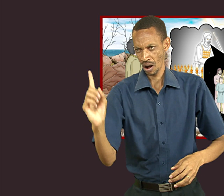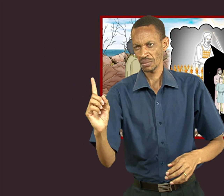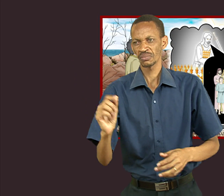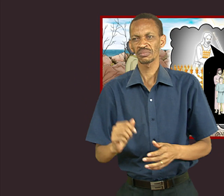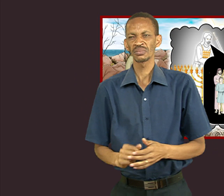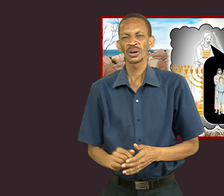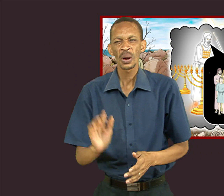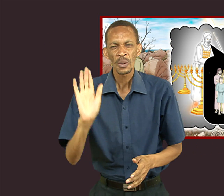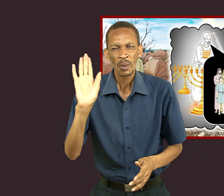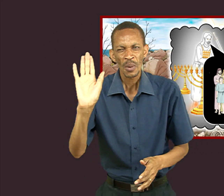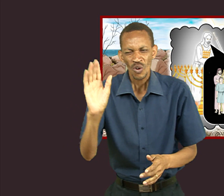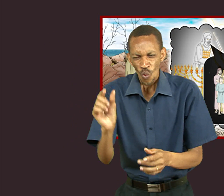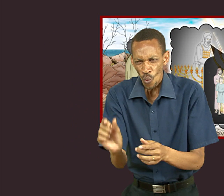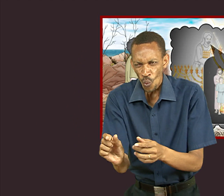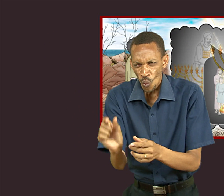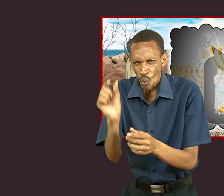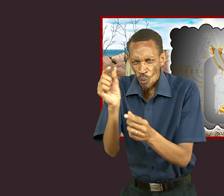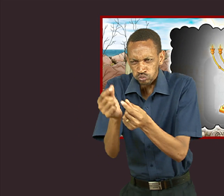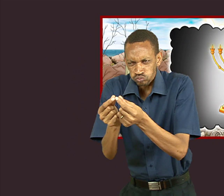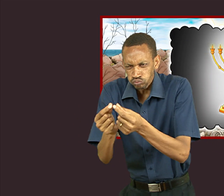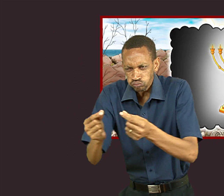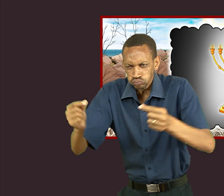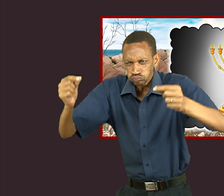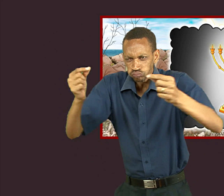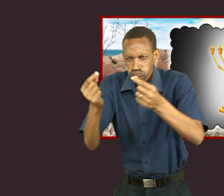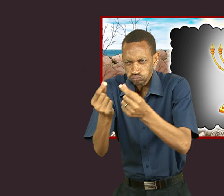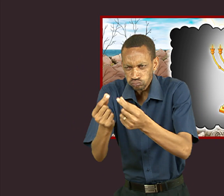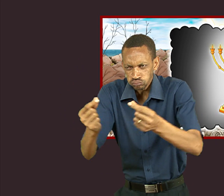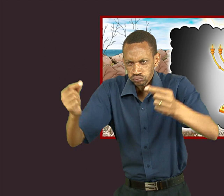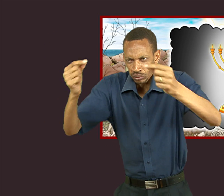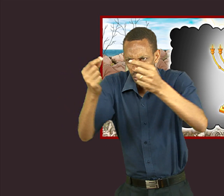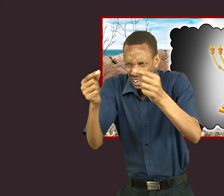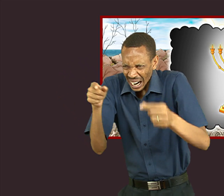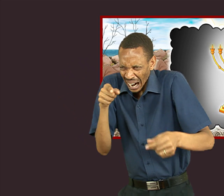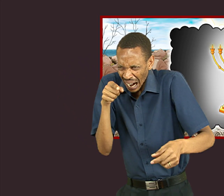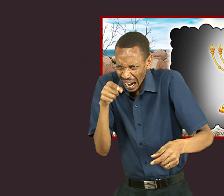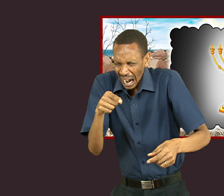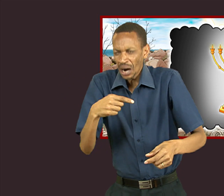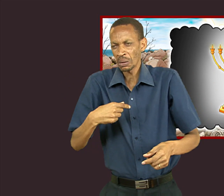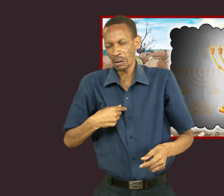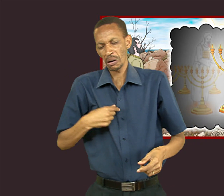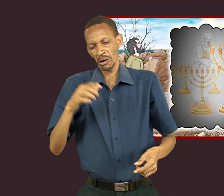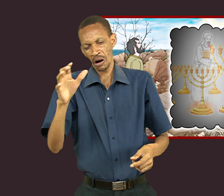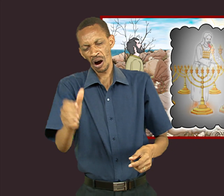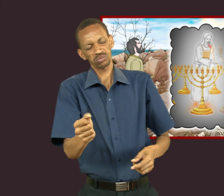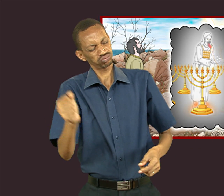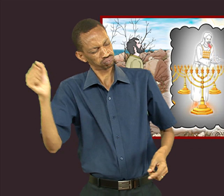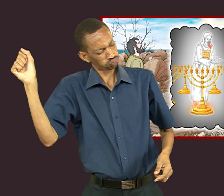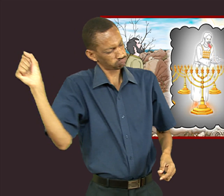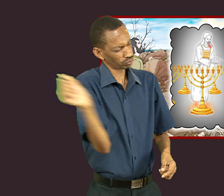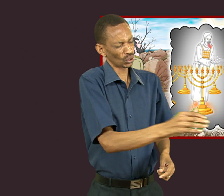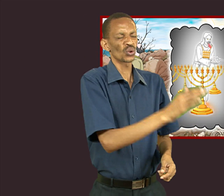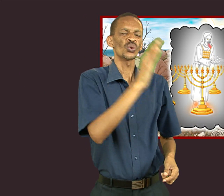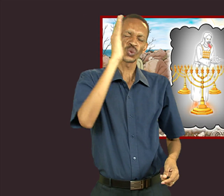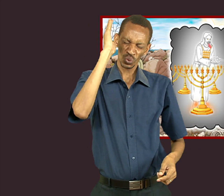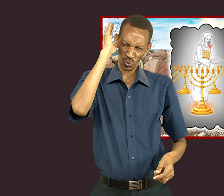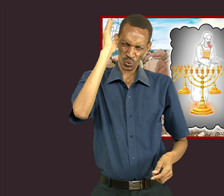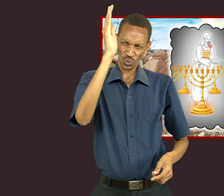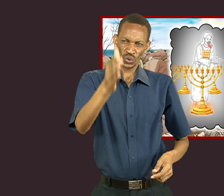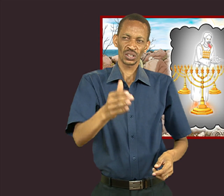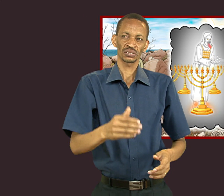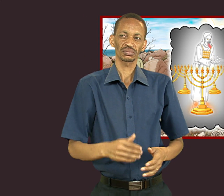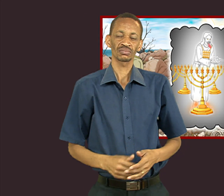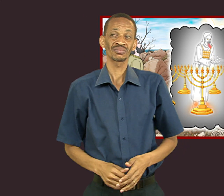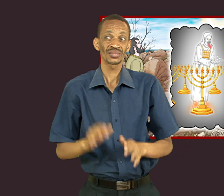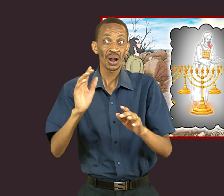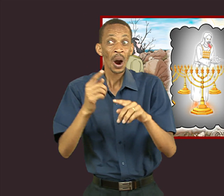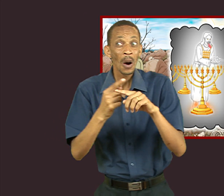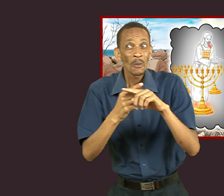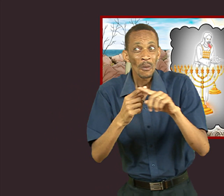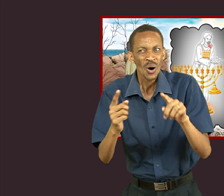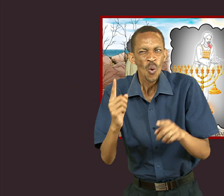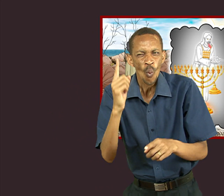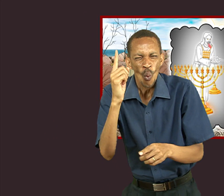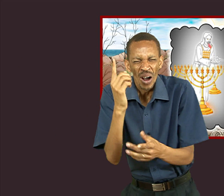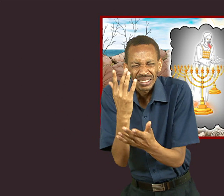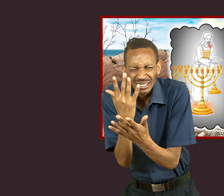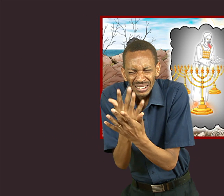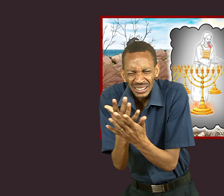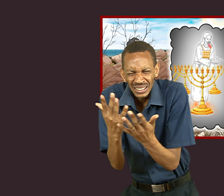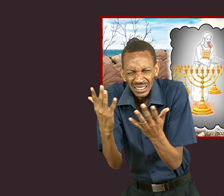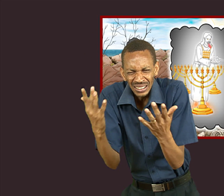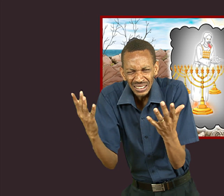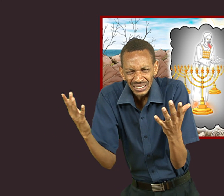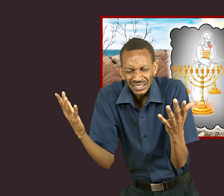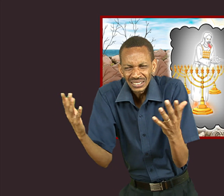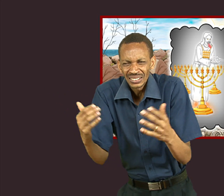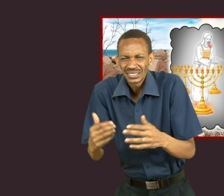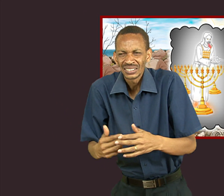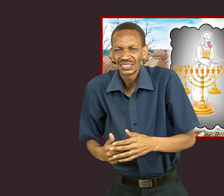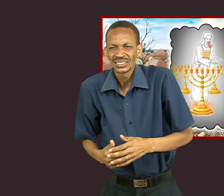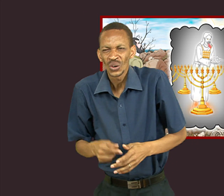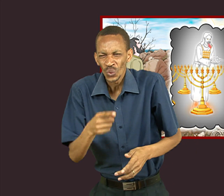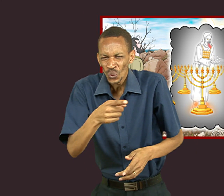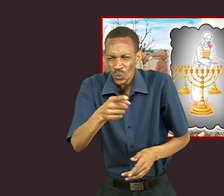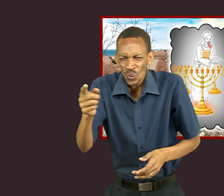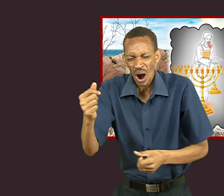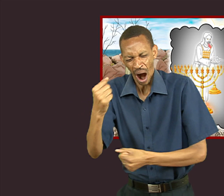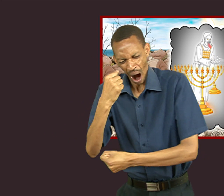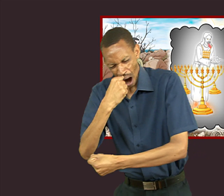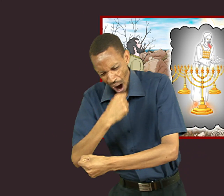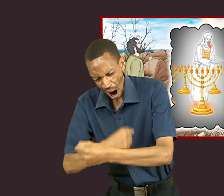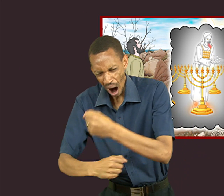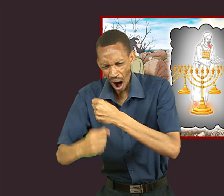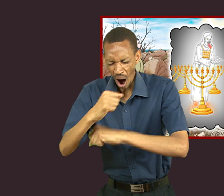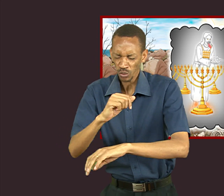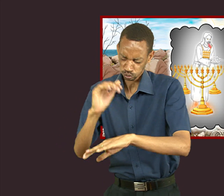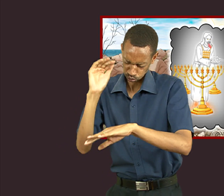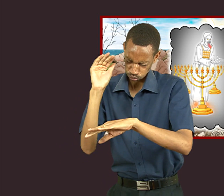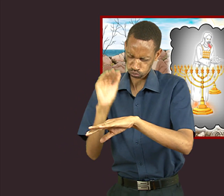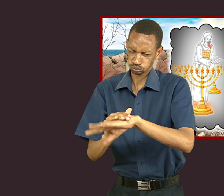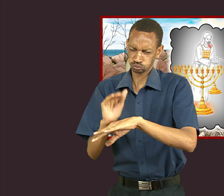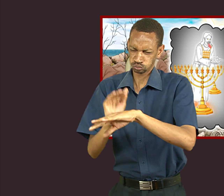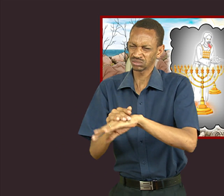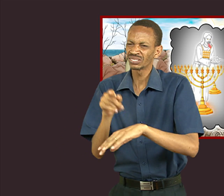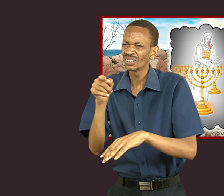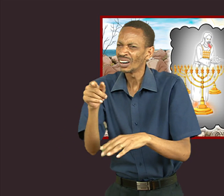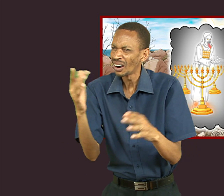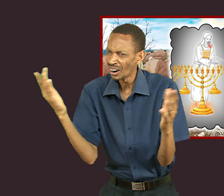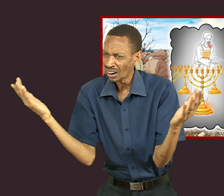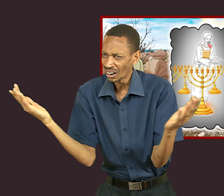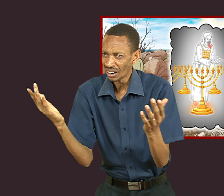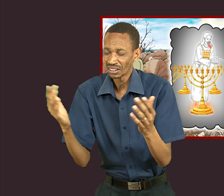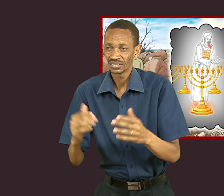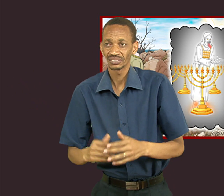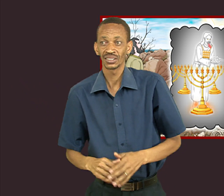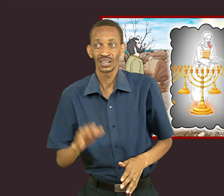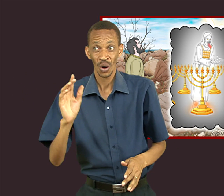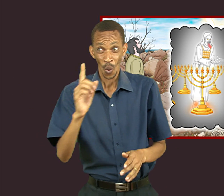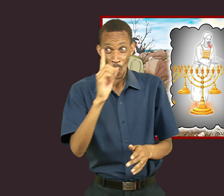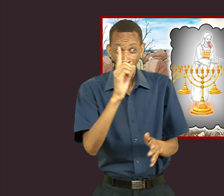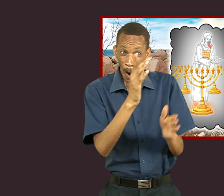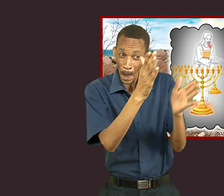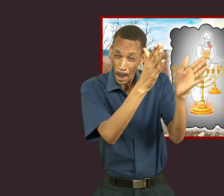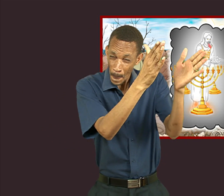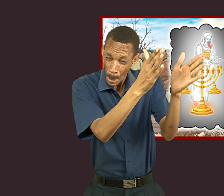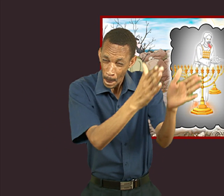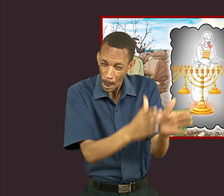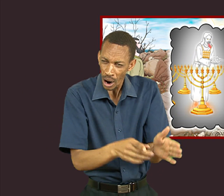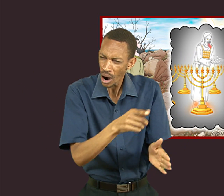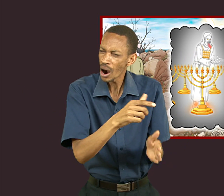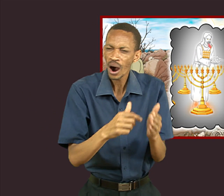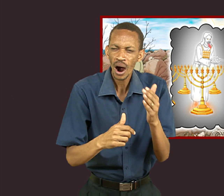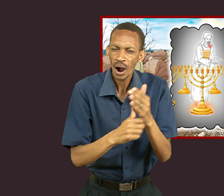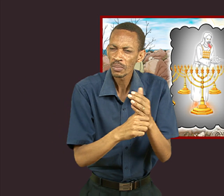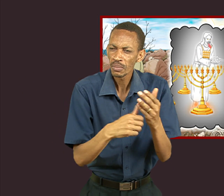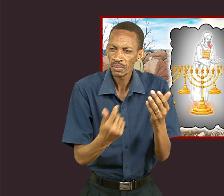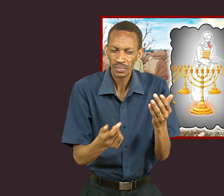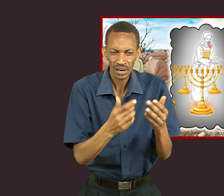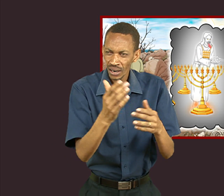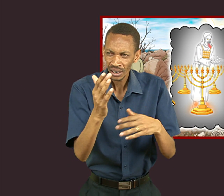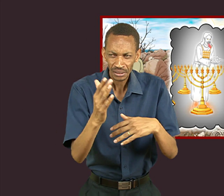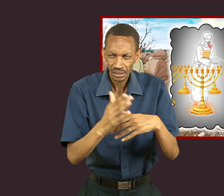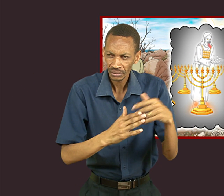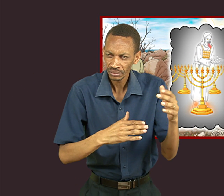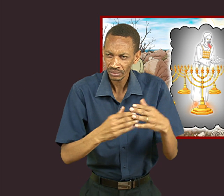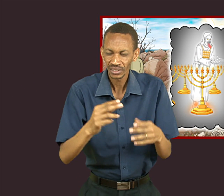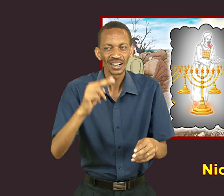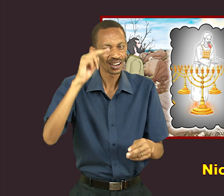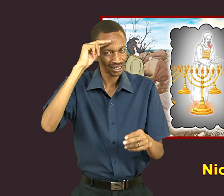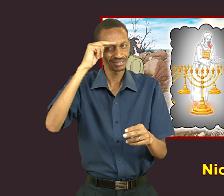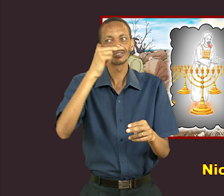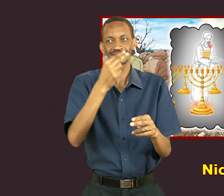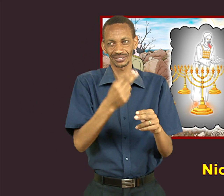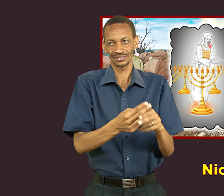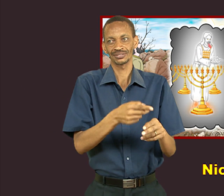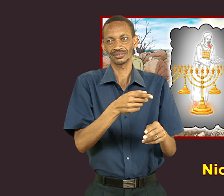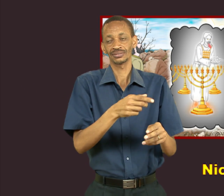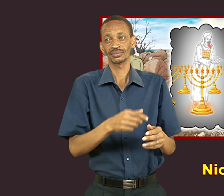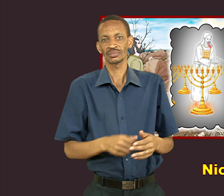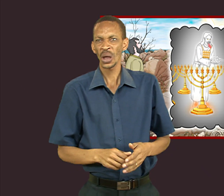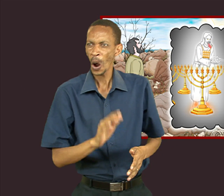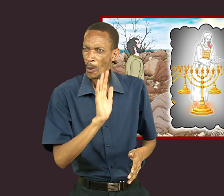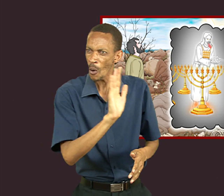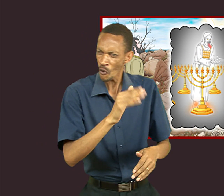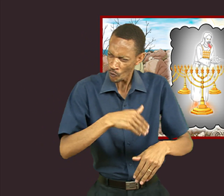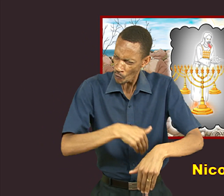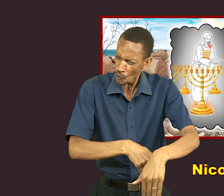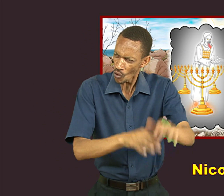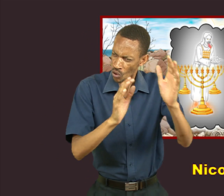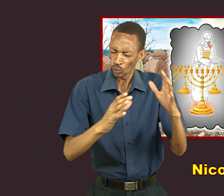But if you do not repent, I will come to you and remove your lampstand from its place.